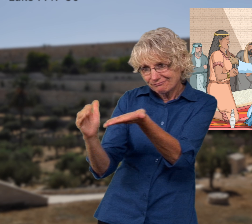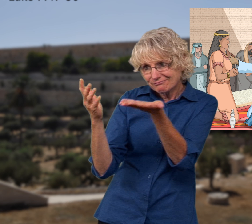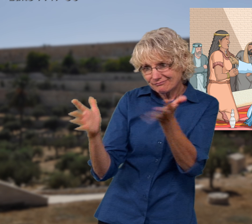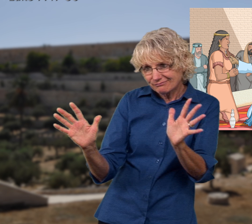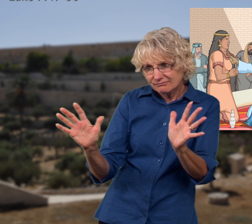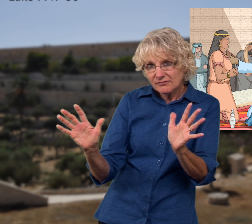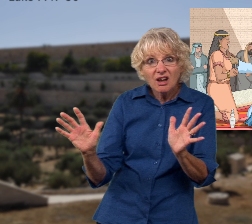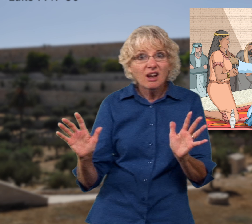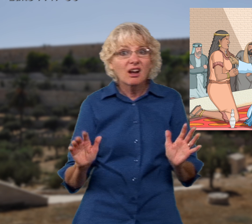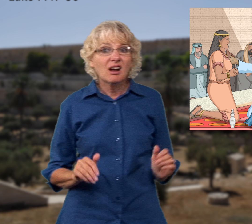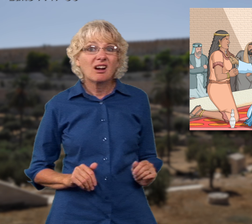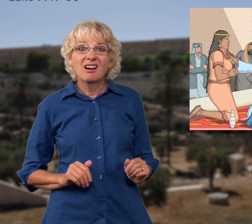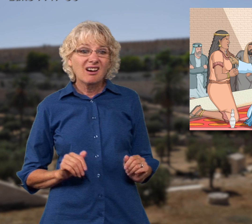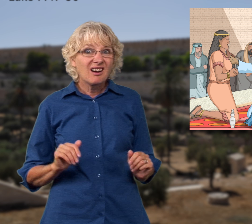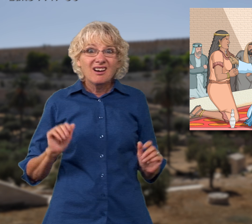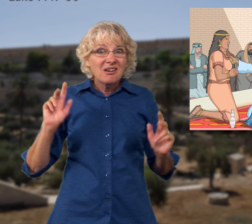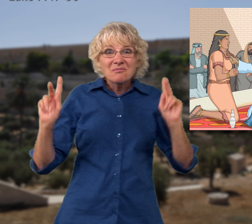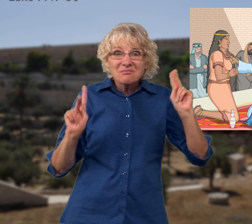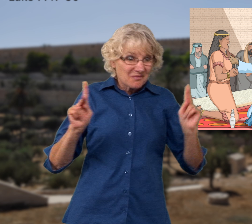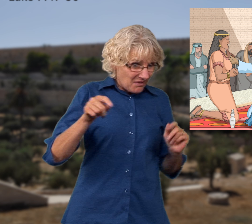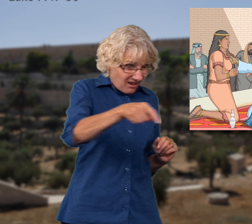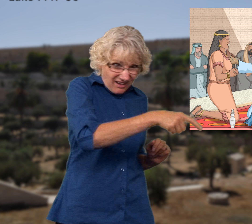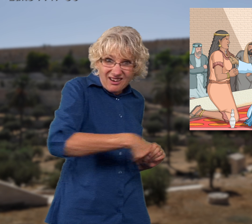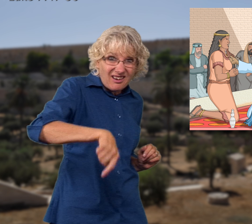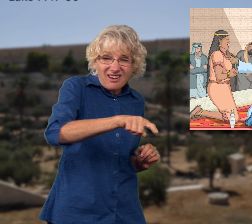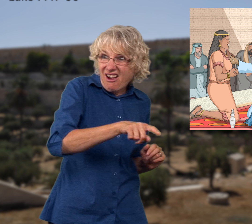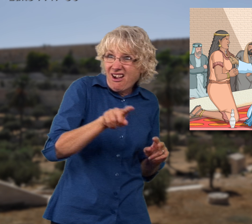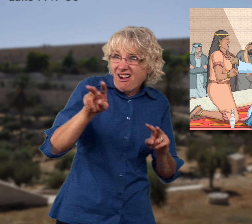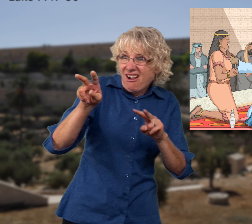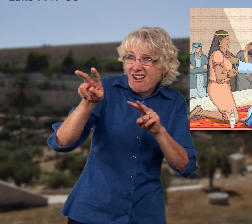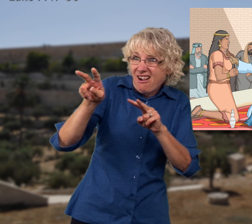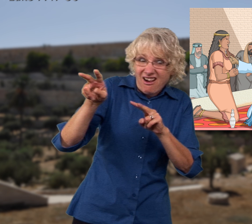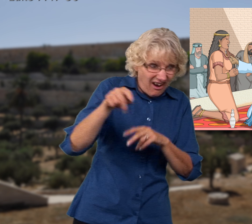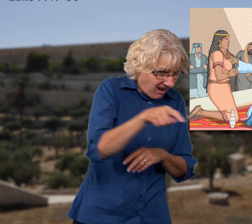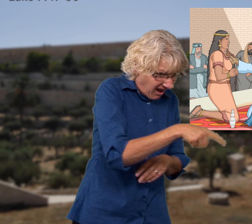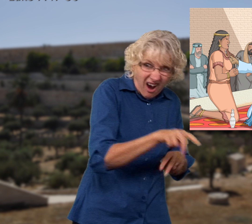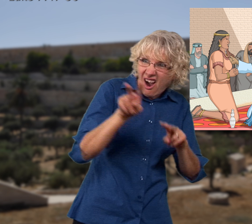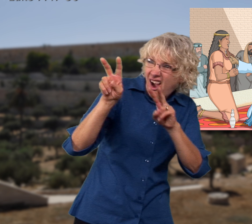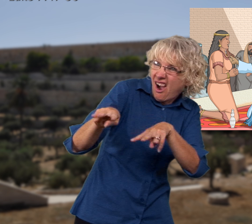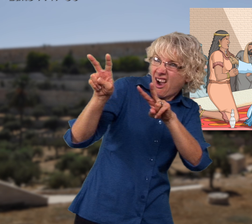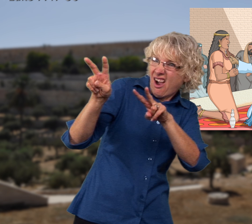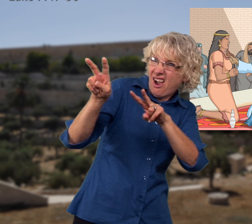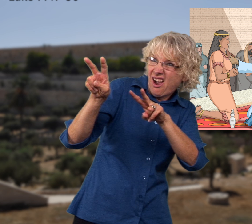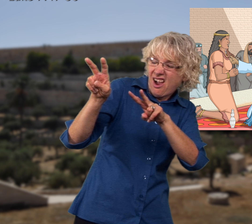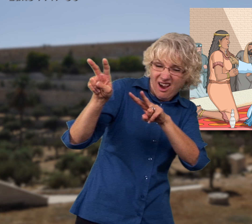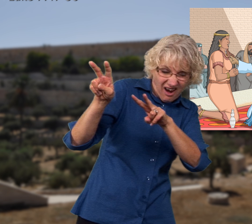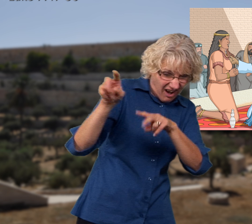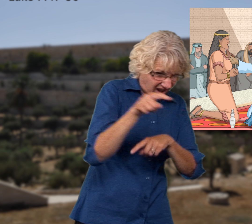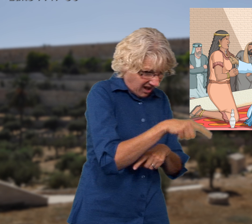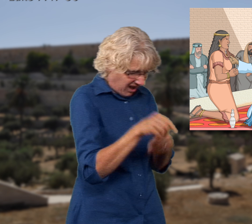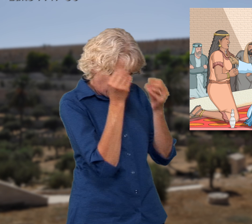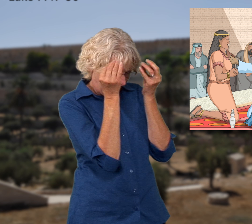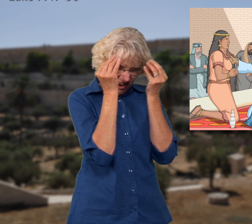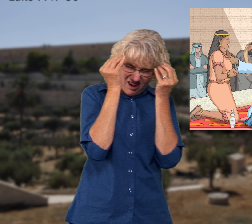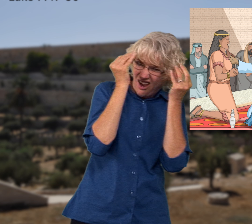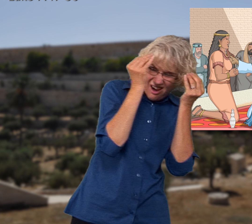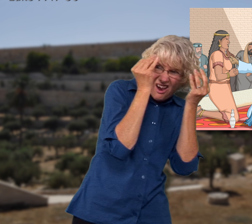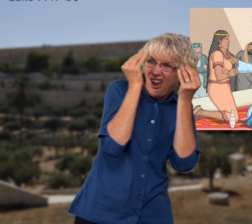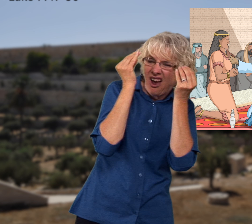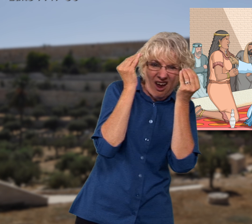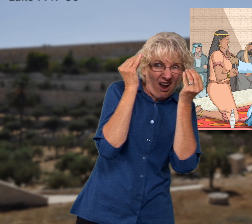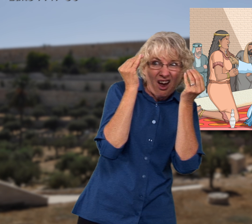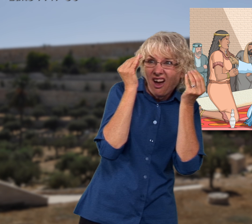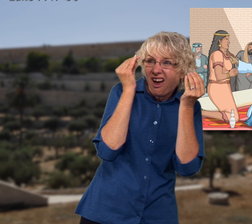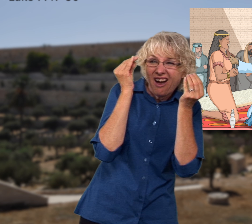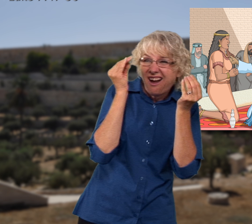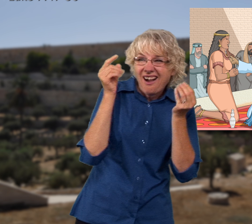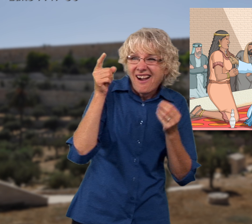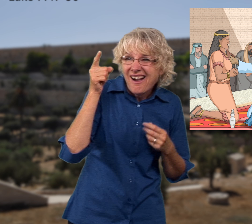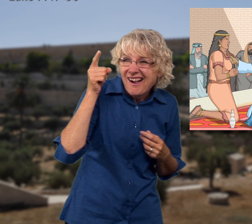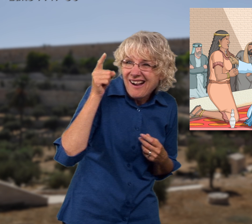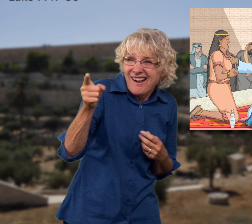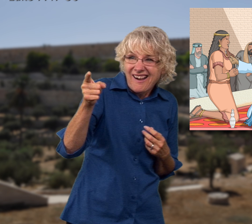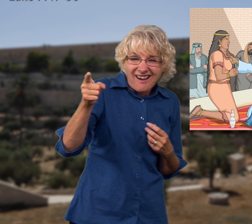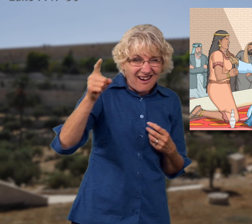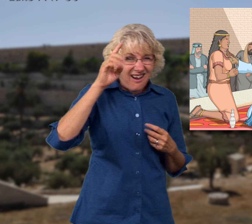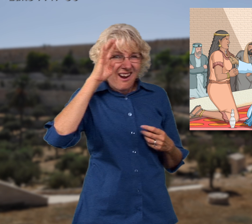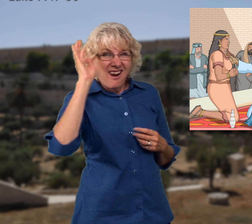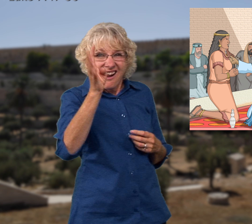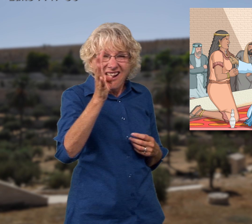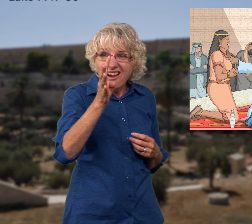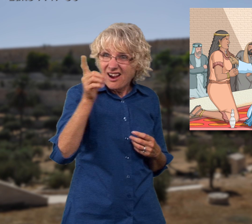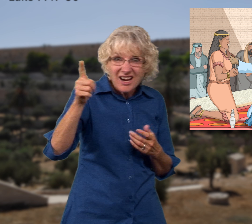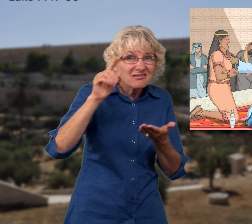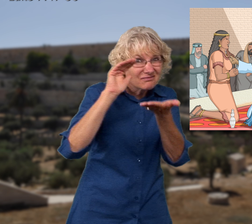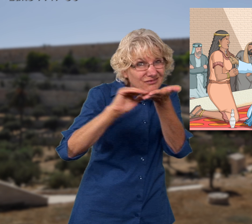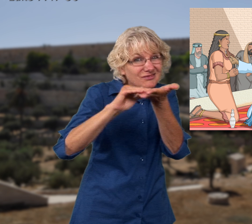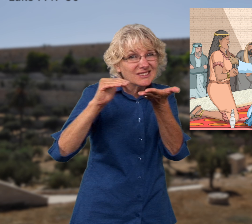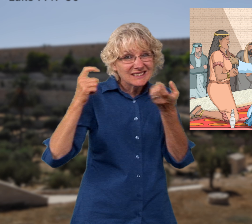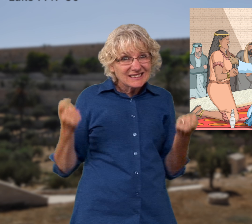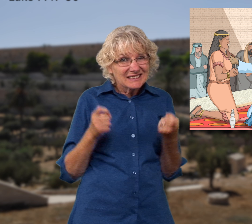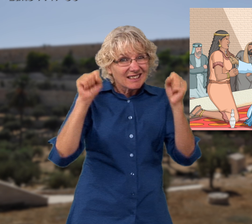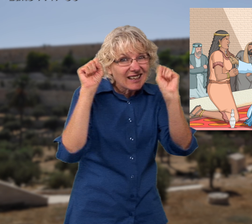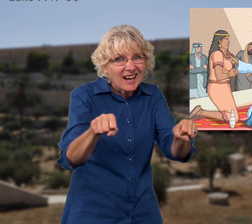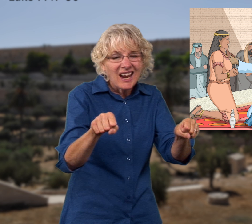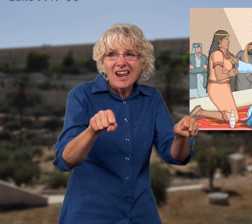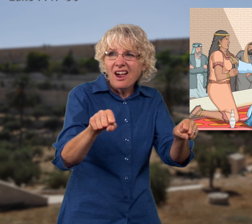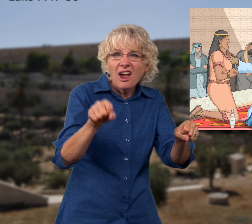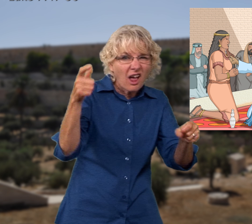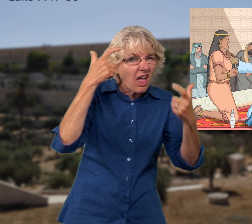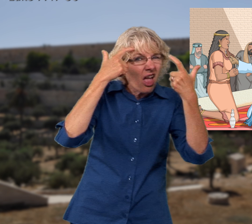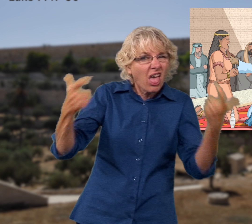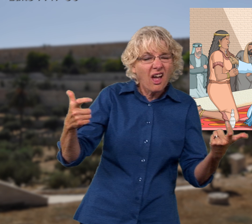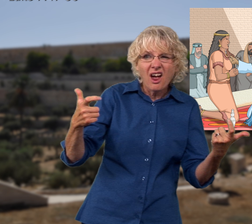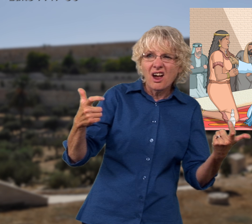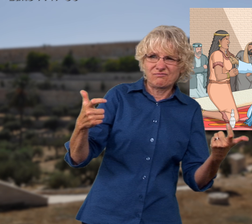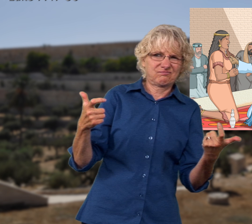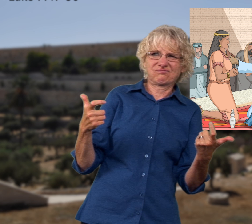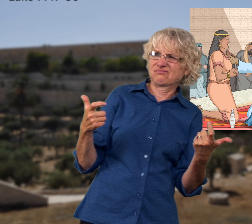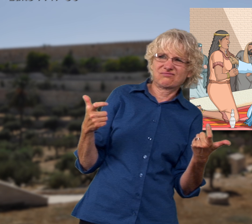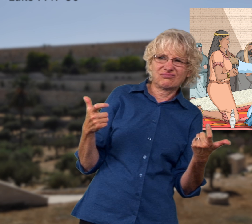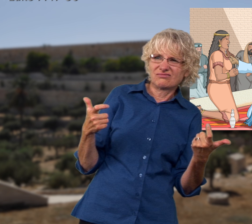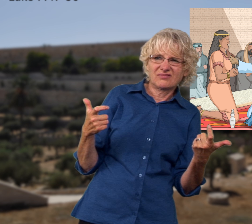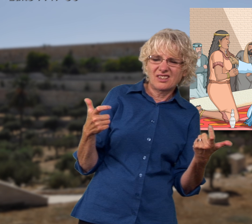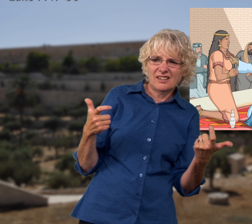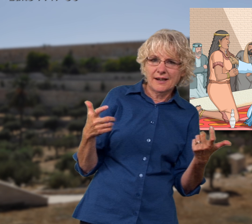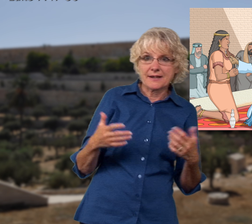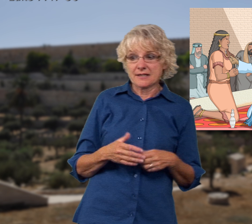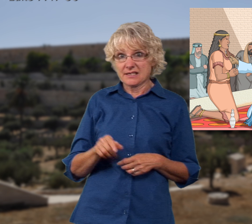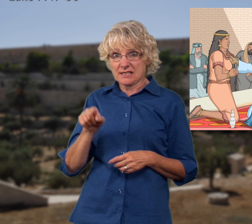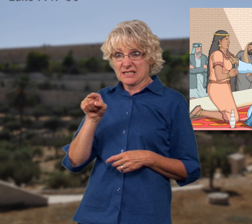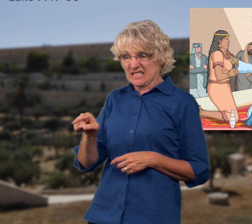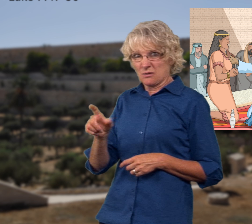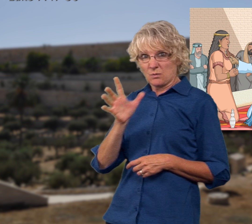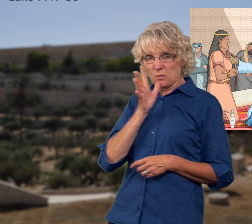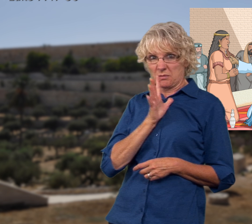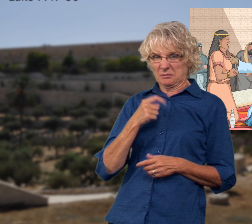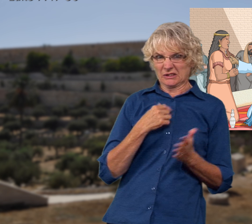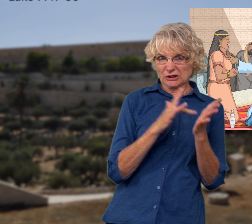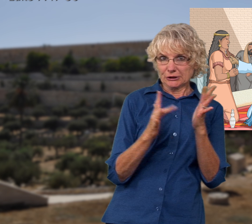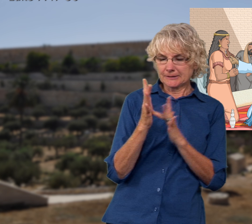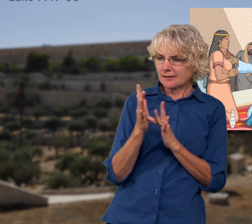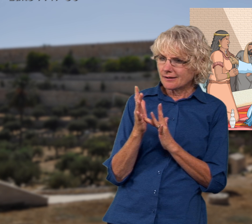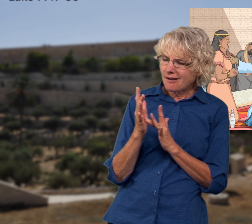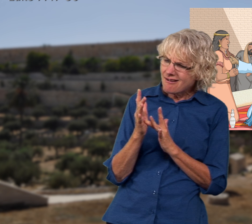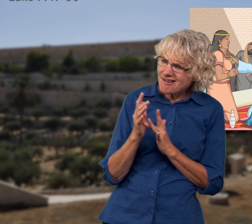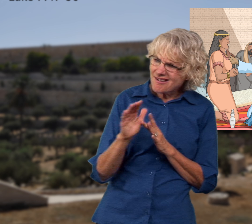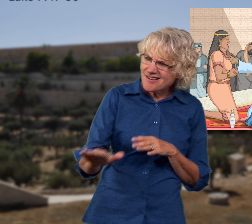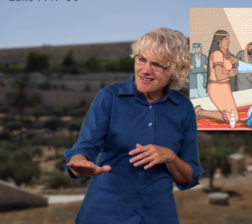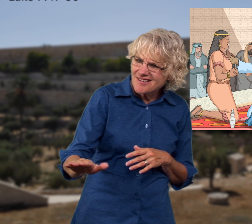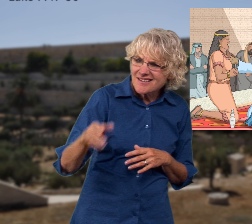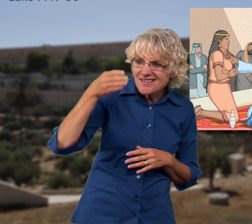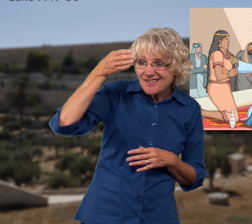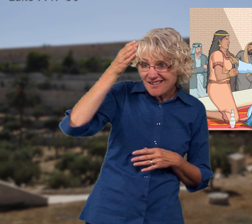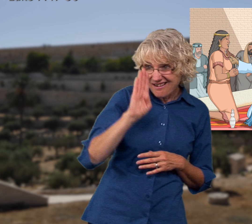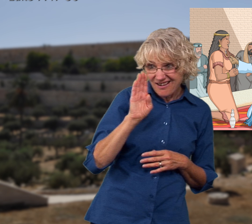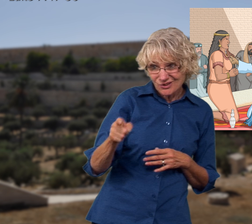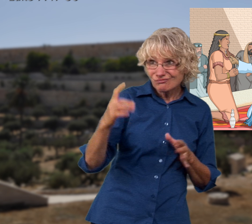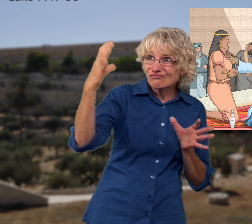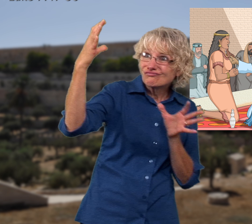But those at the table began to say to themselves, “Who is this who even forgives sins?”